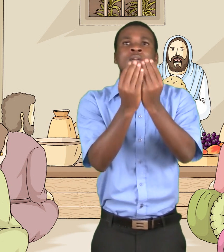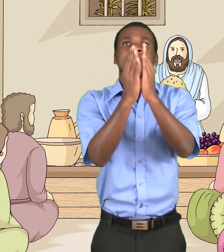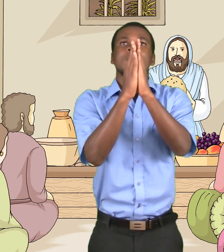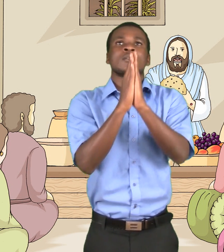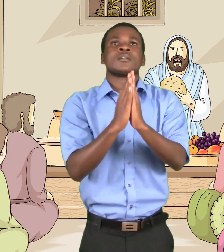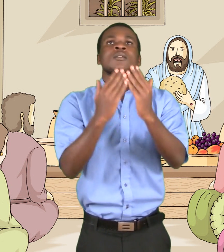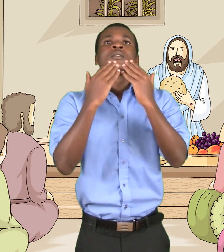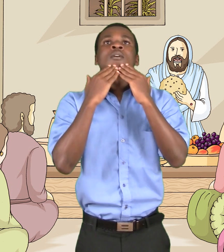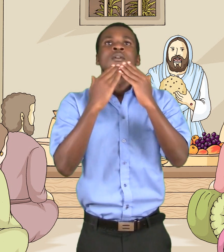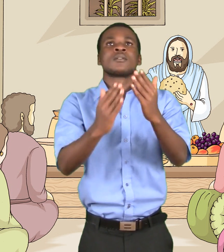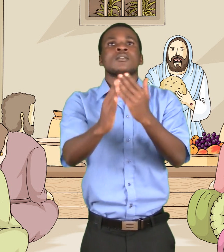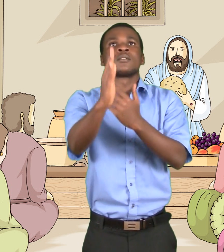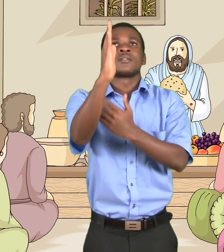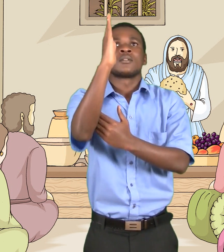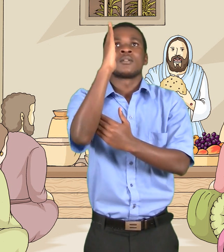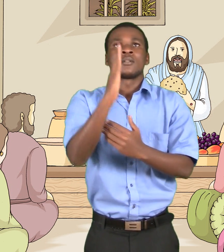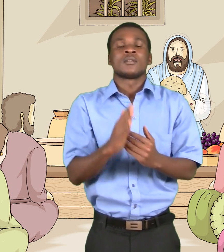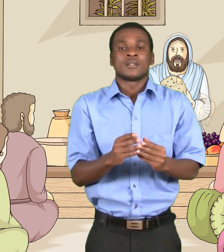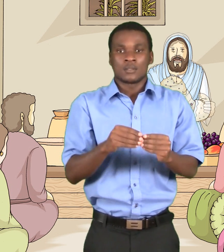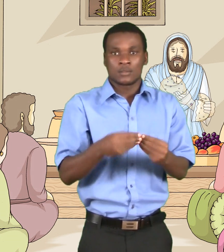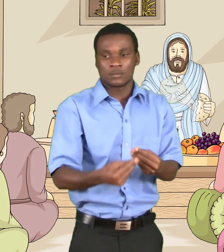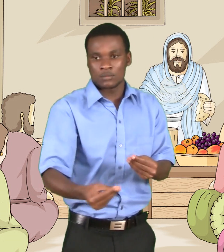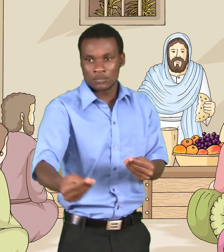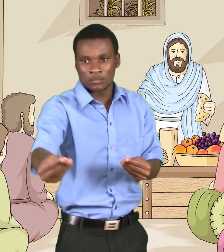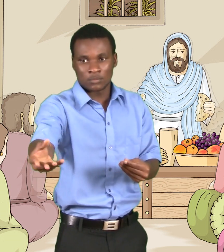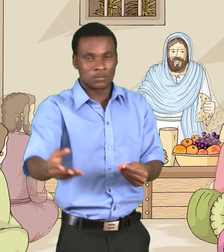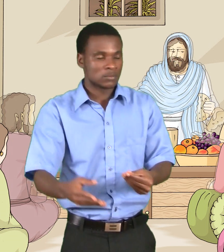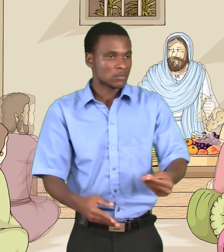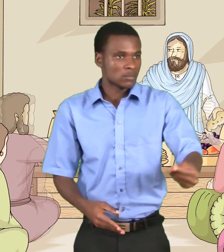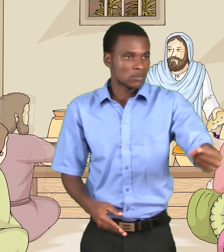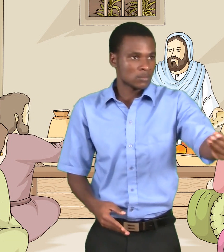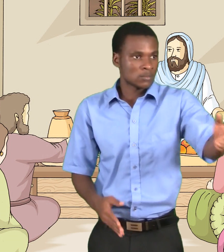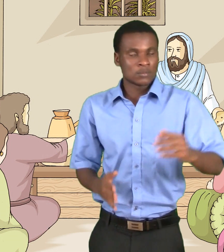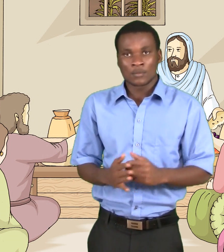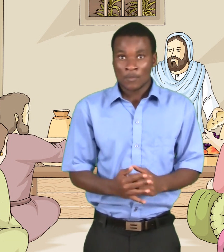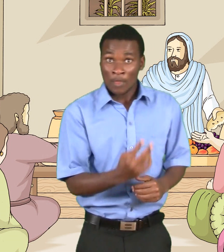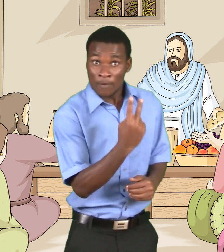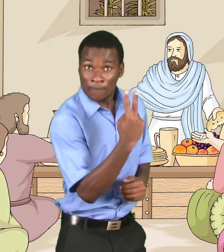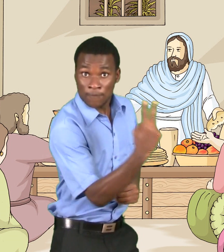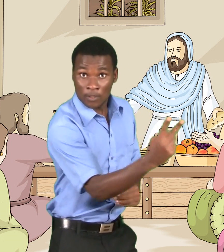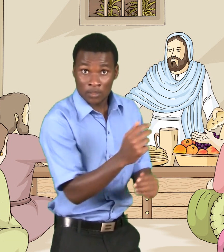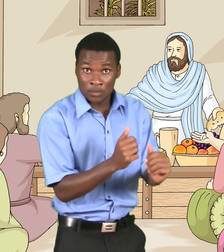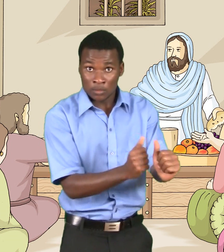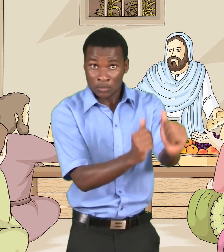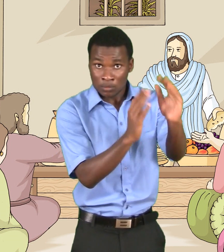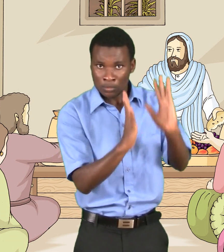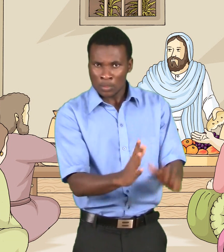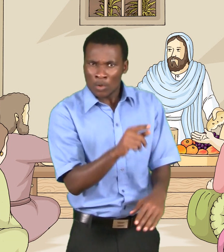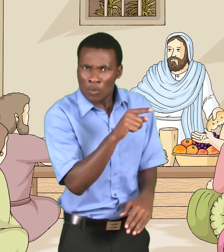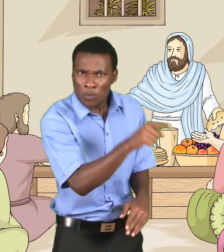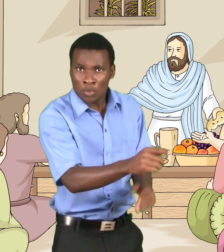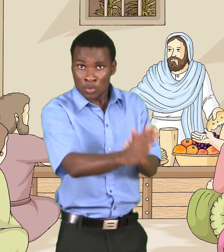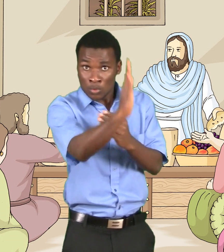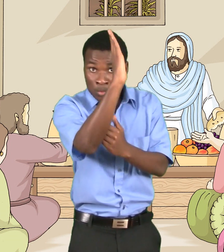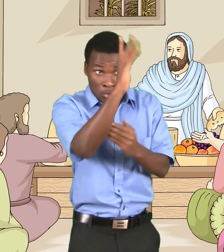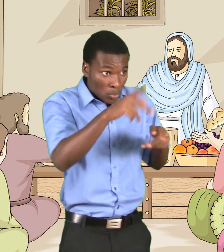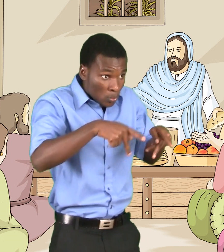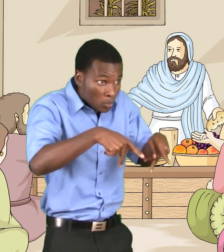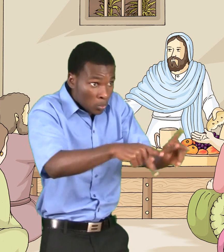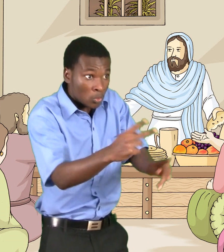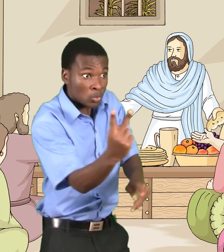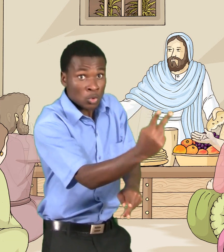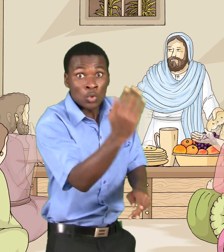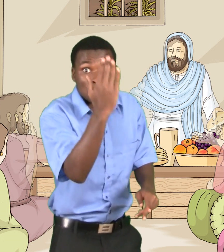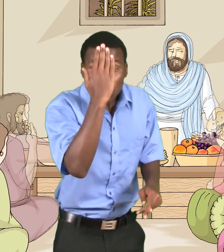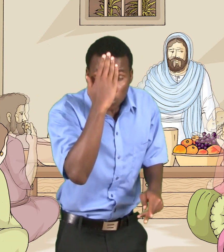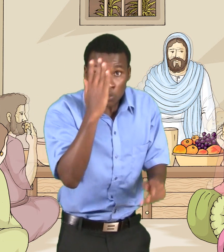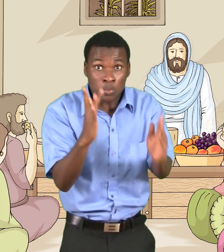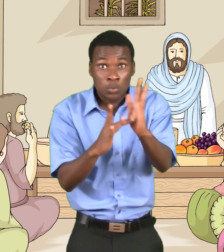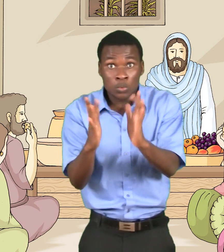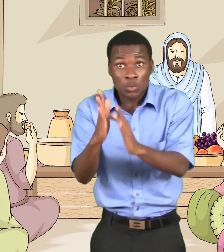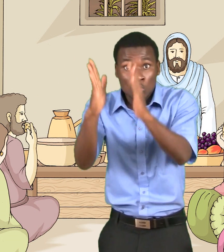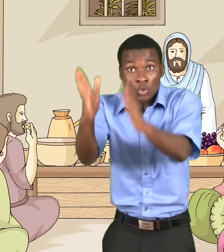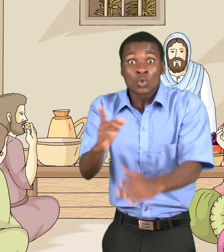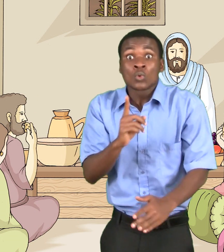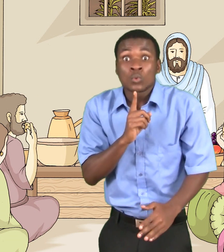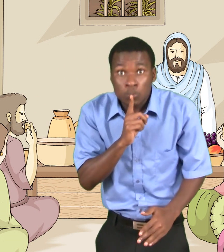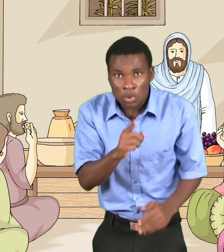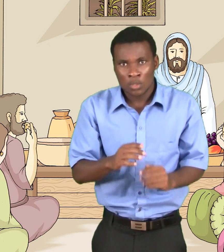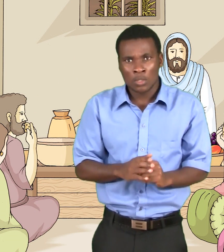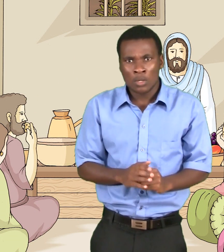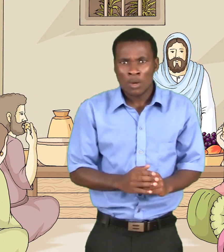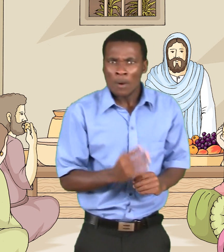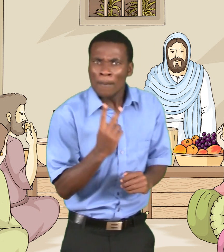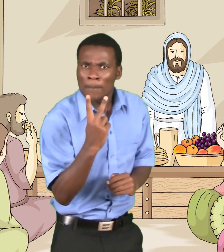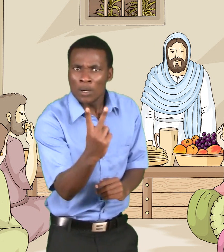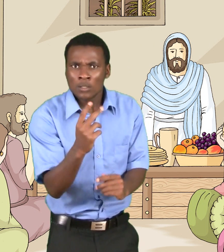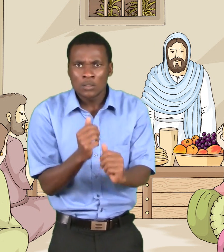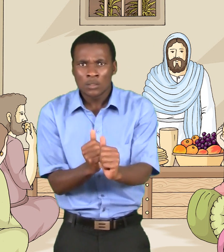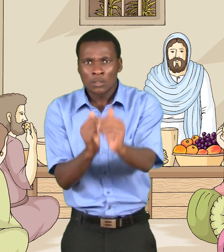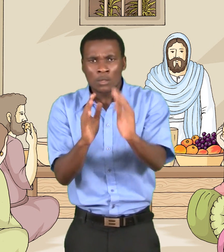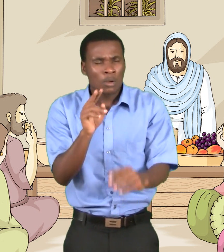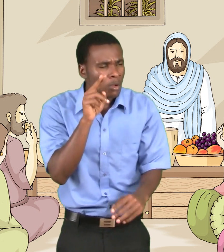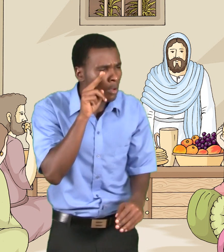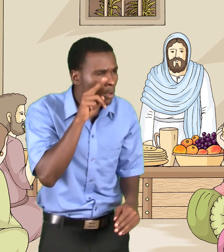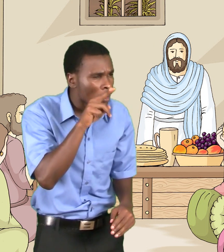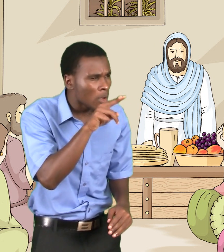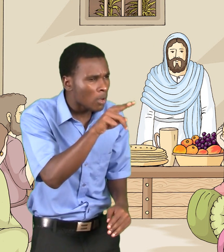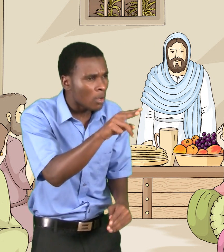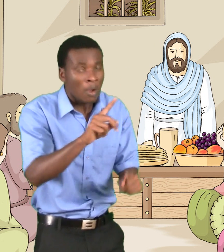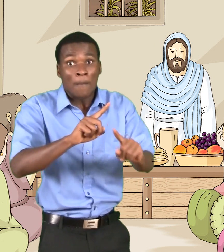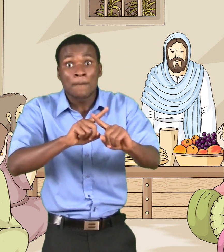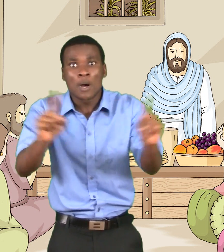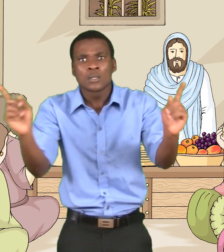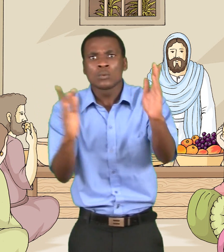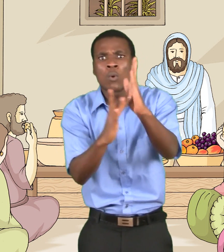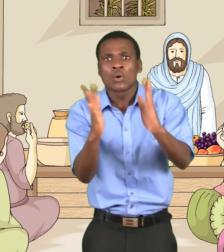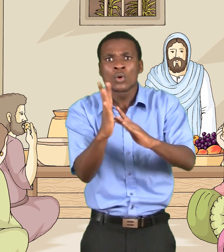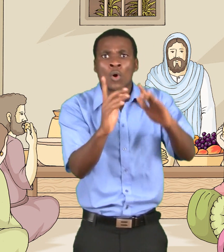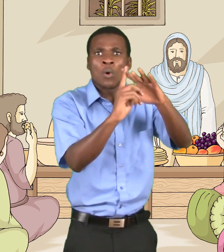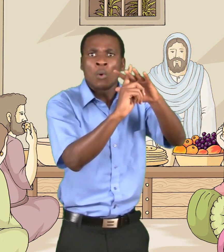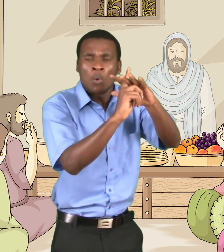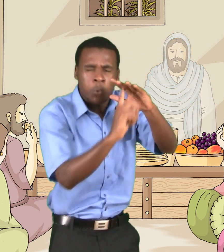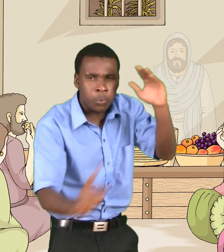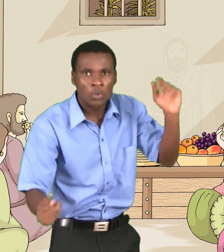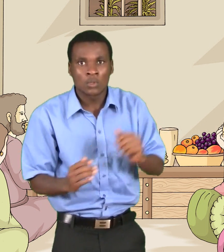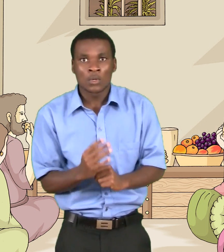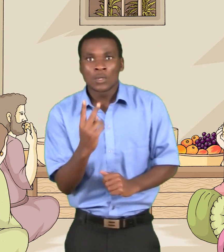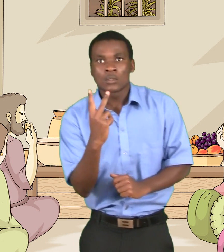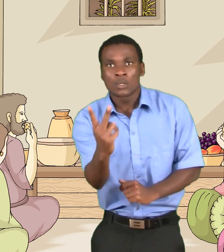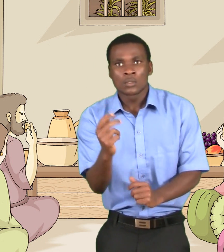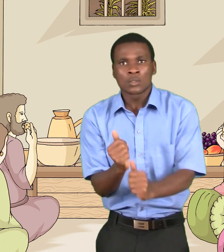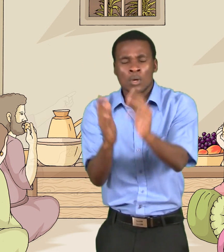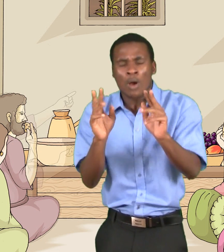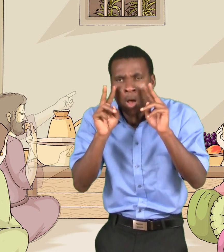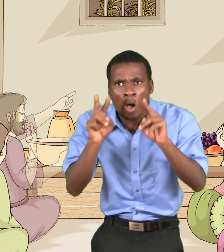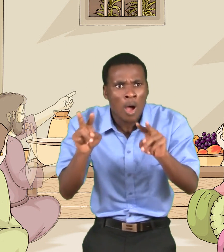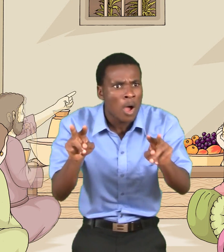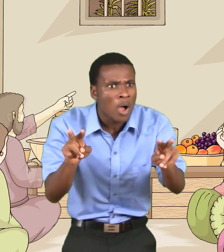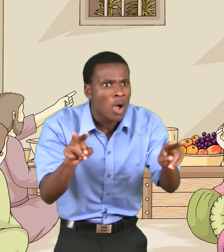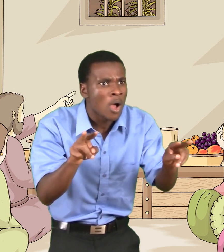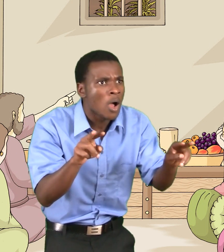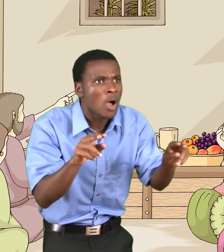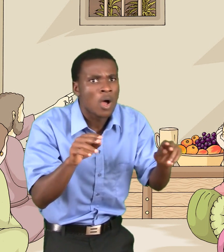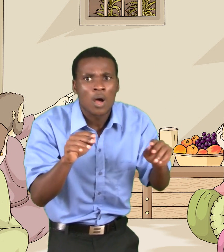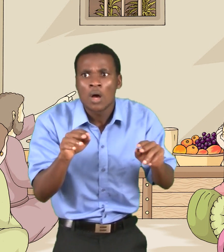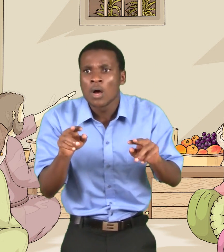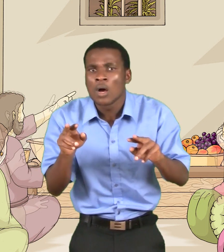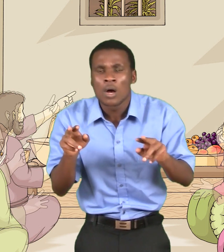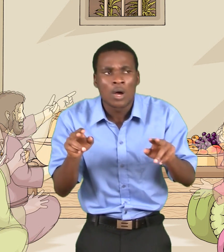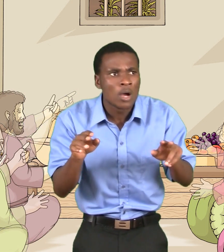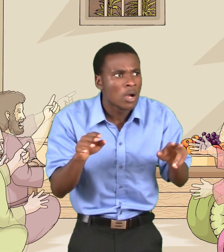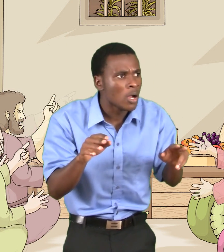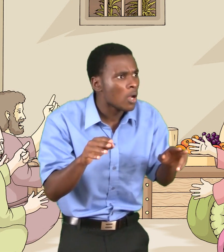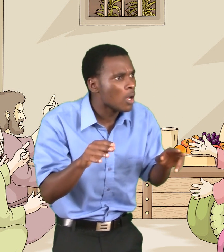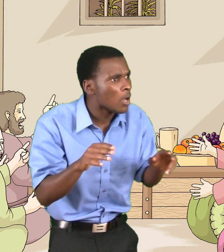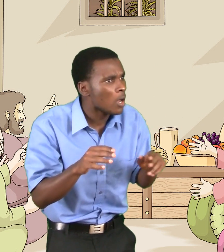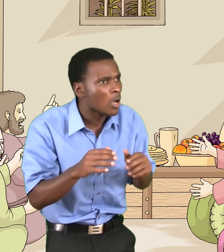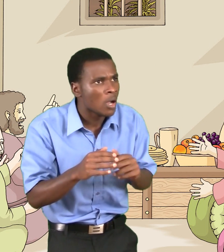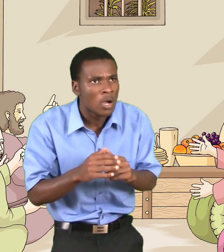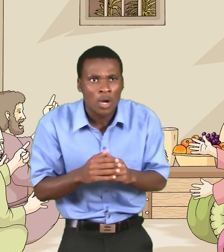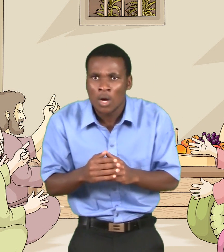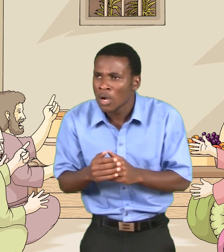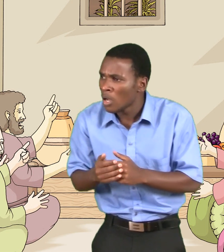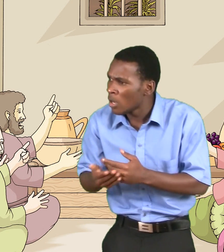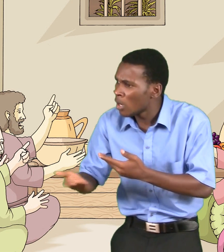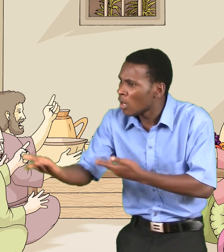Then their eyes were opened and they recognized Jesus—and He disappeared from their sight.